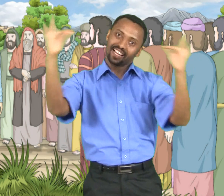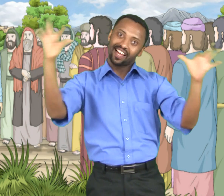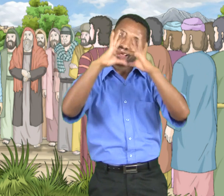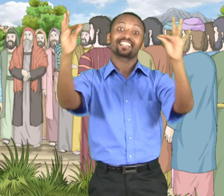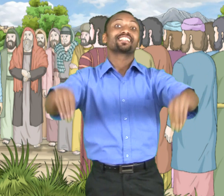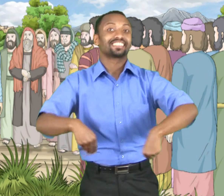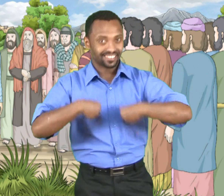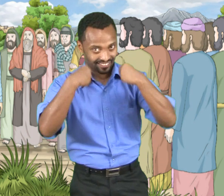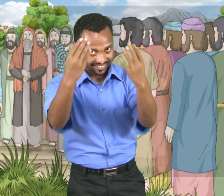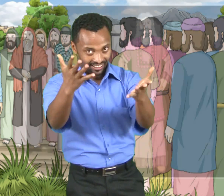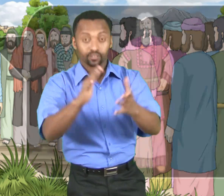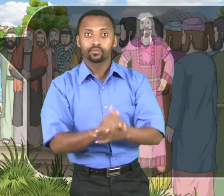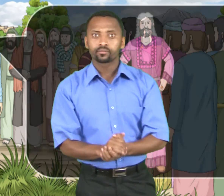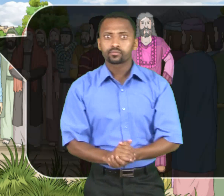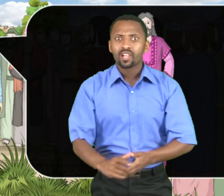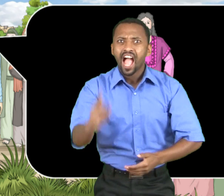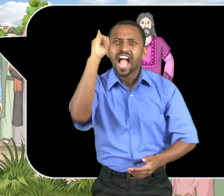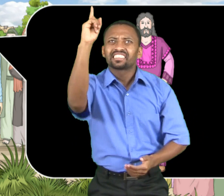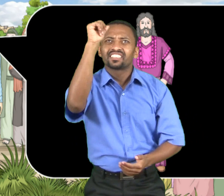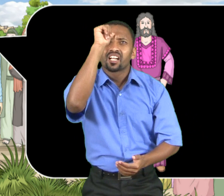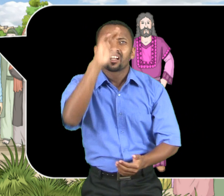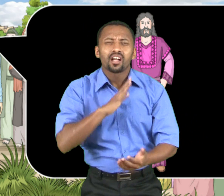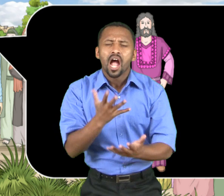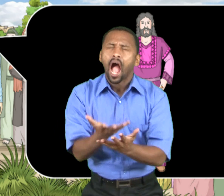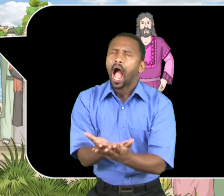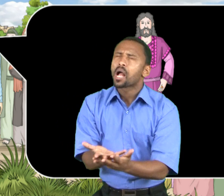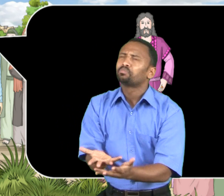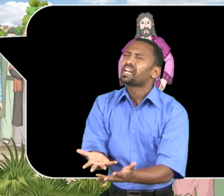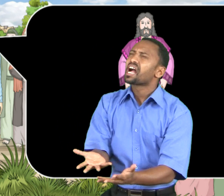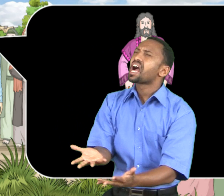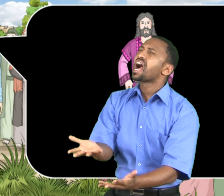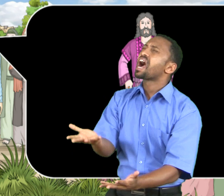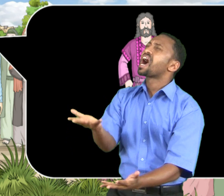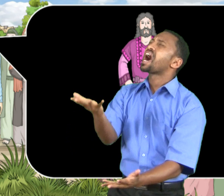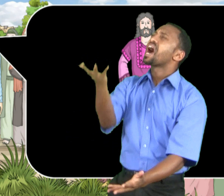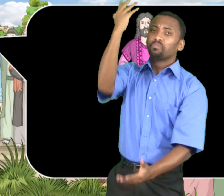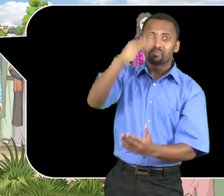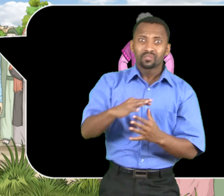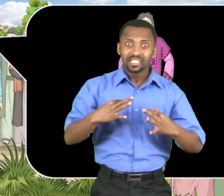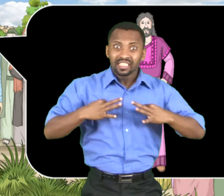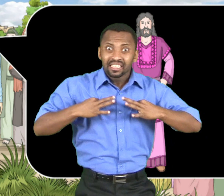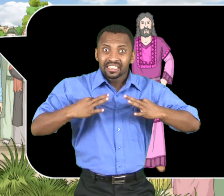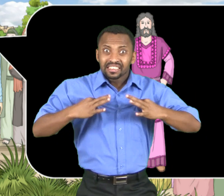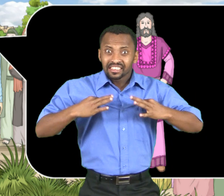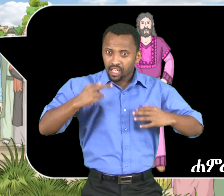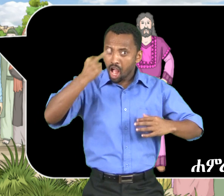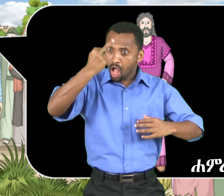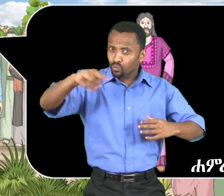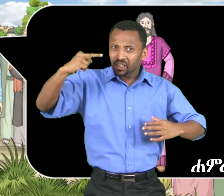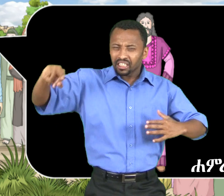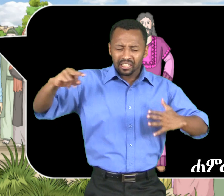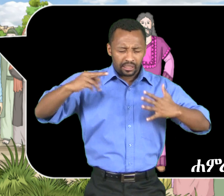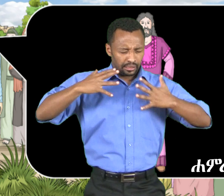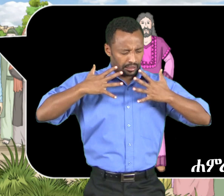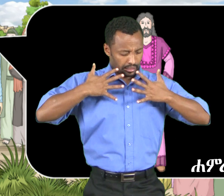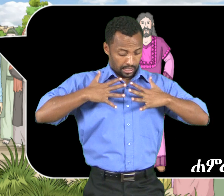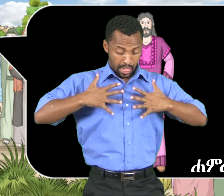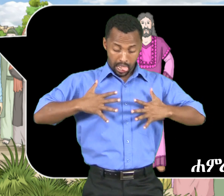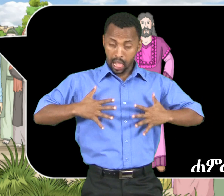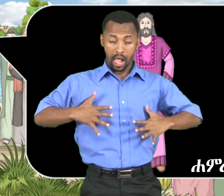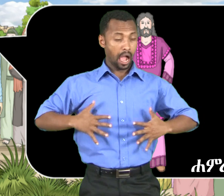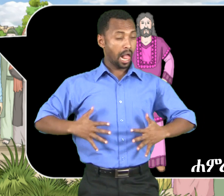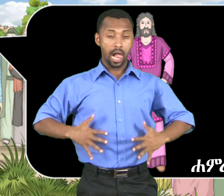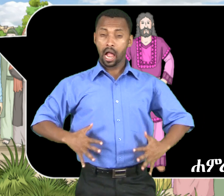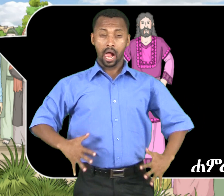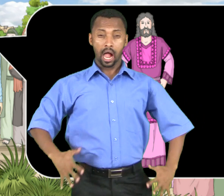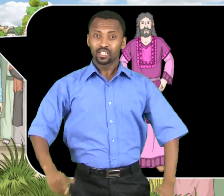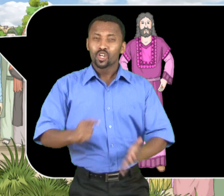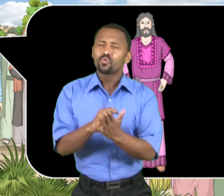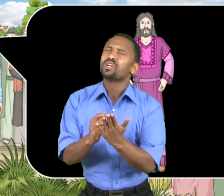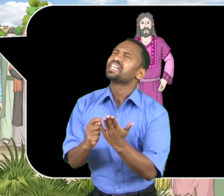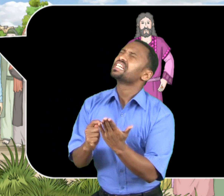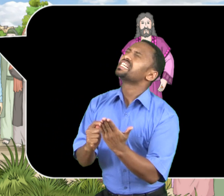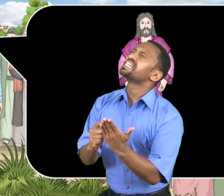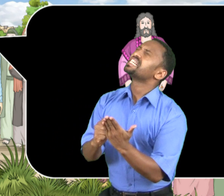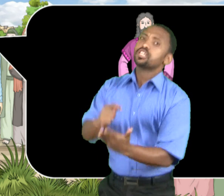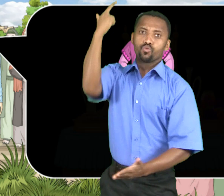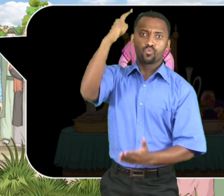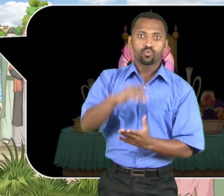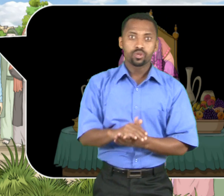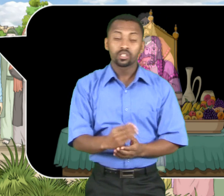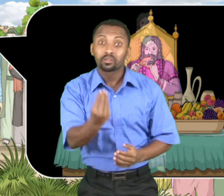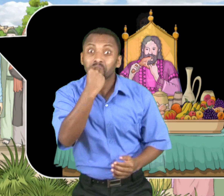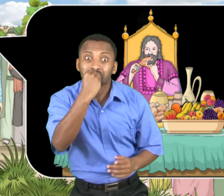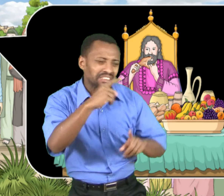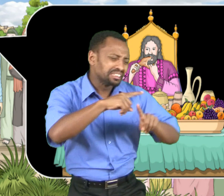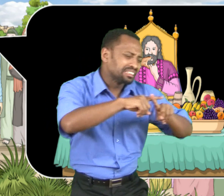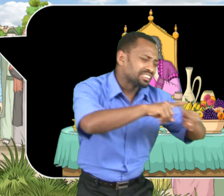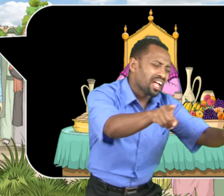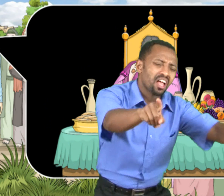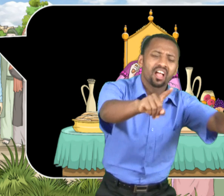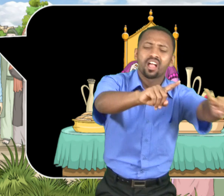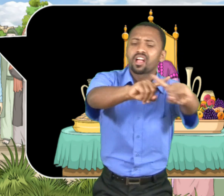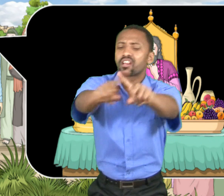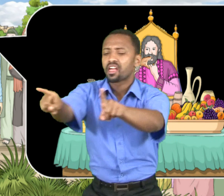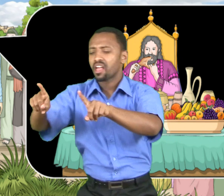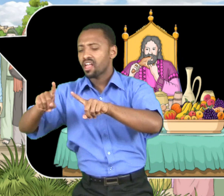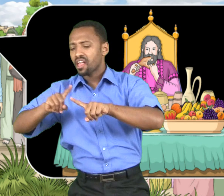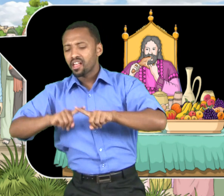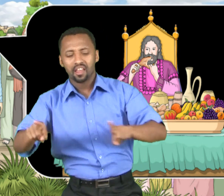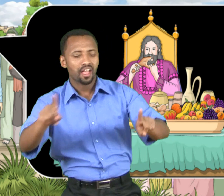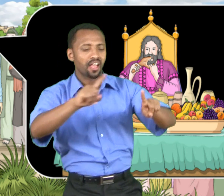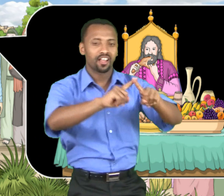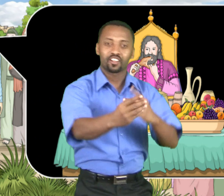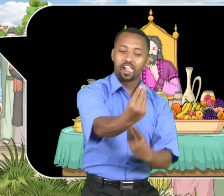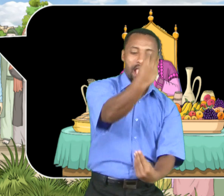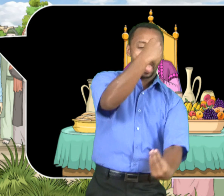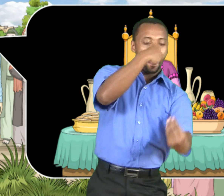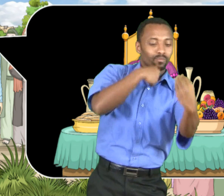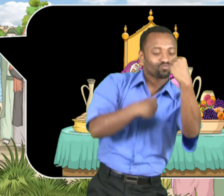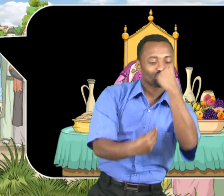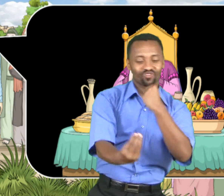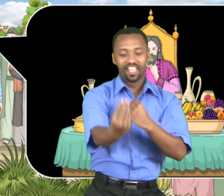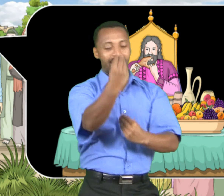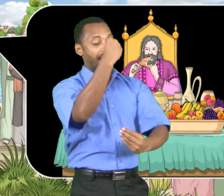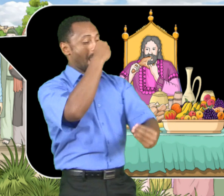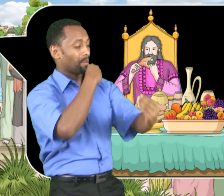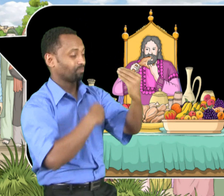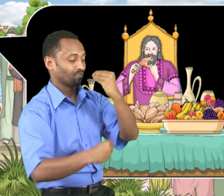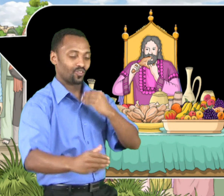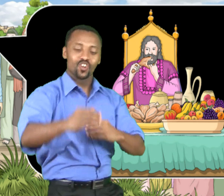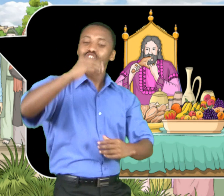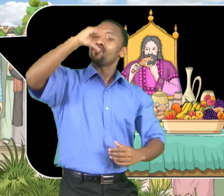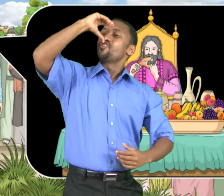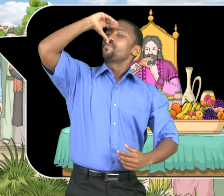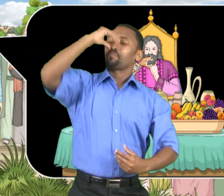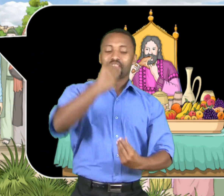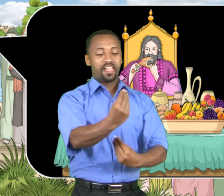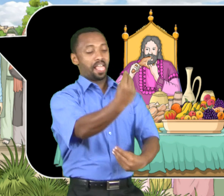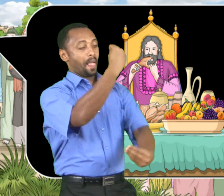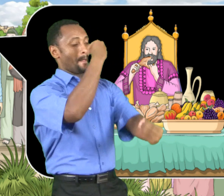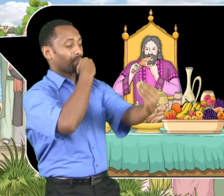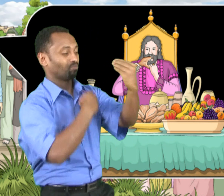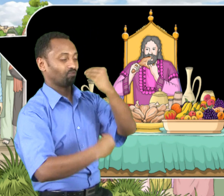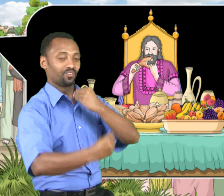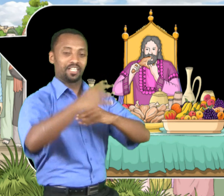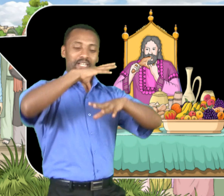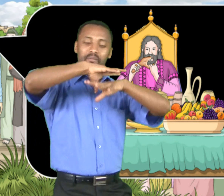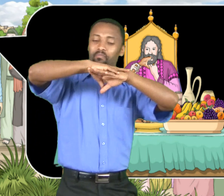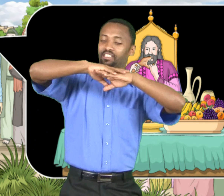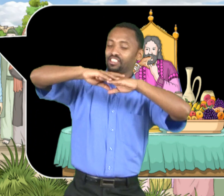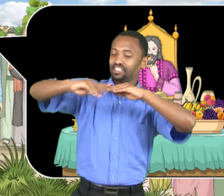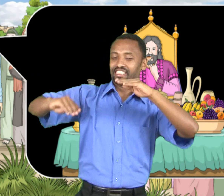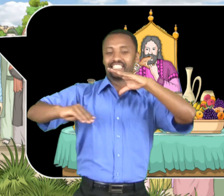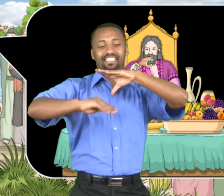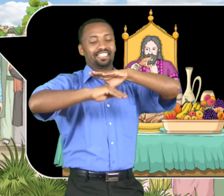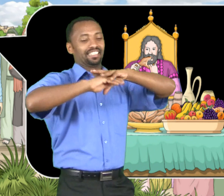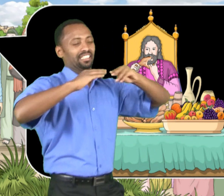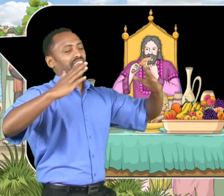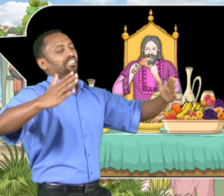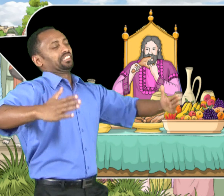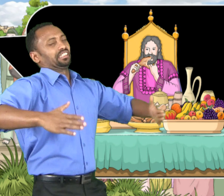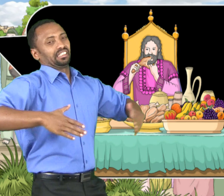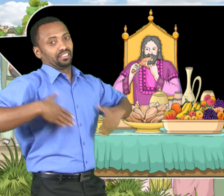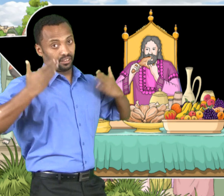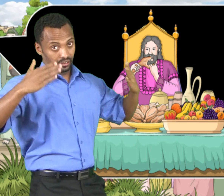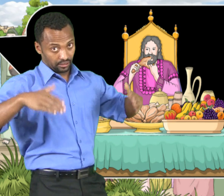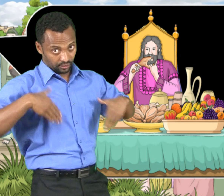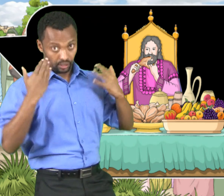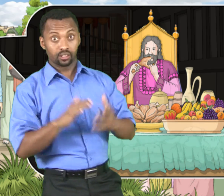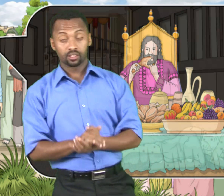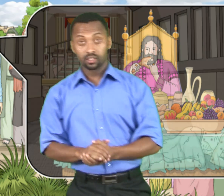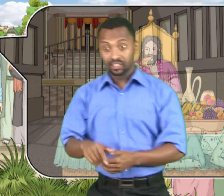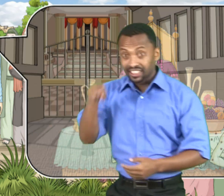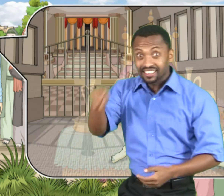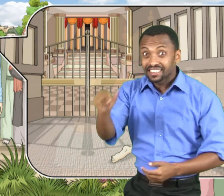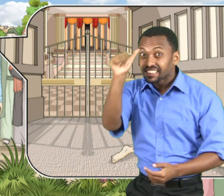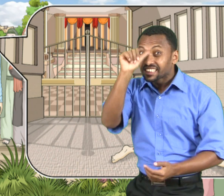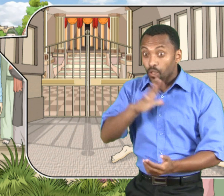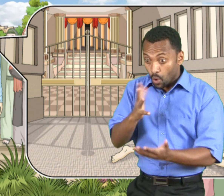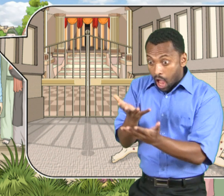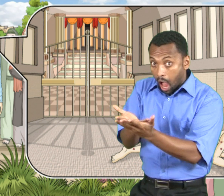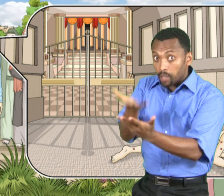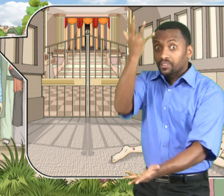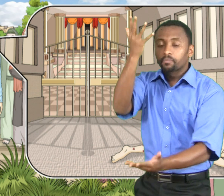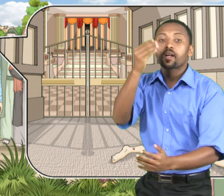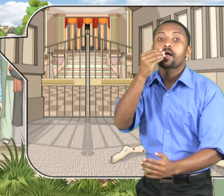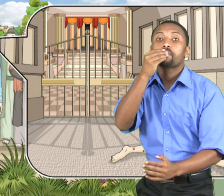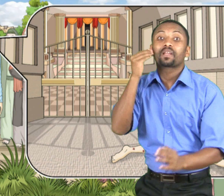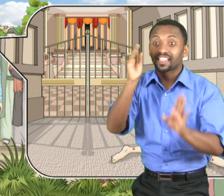Now there was a rich man dressed in purple and fine linen, who lived each day in joyous splendor.